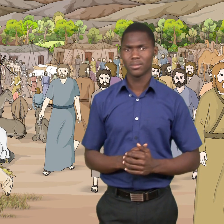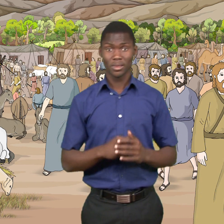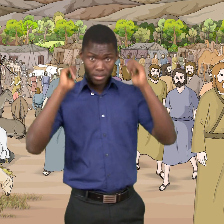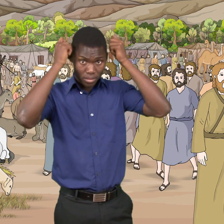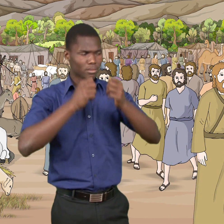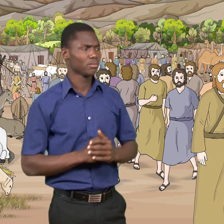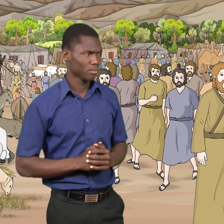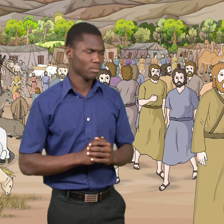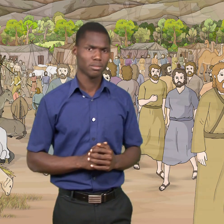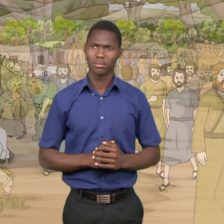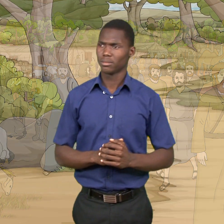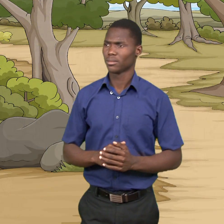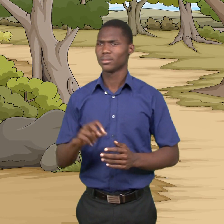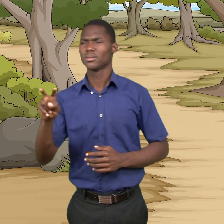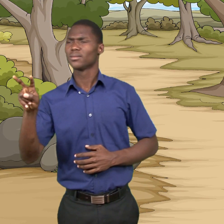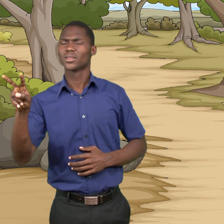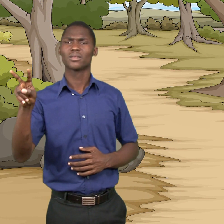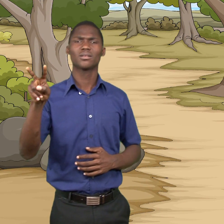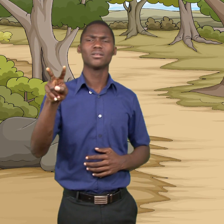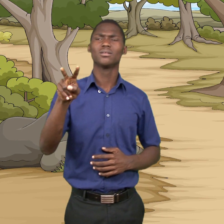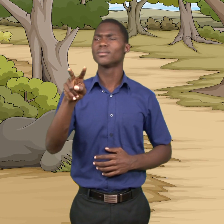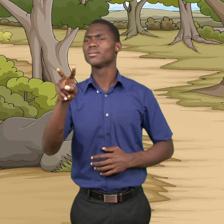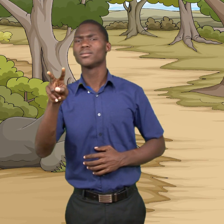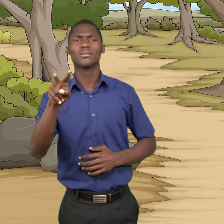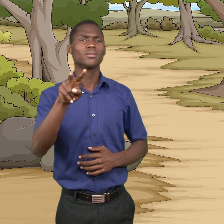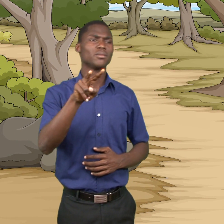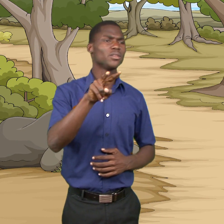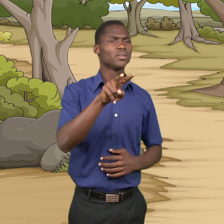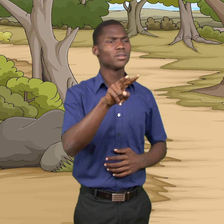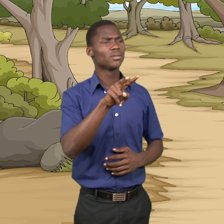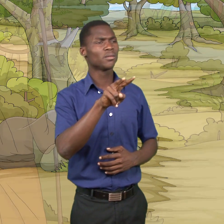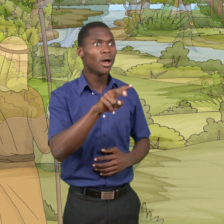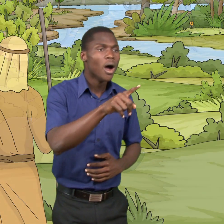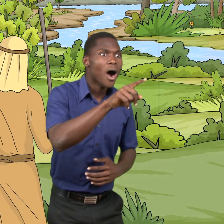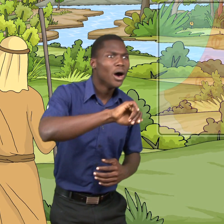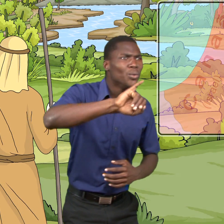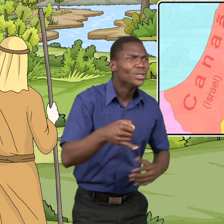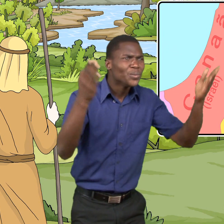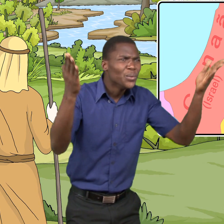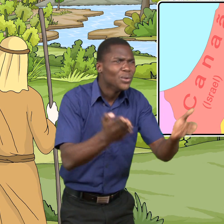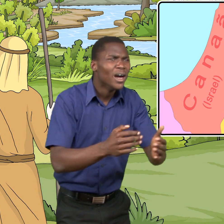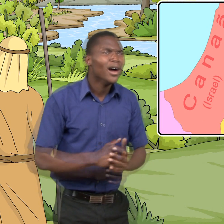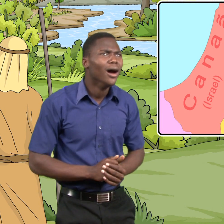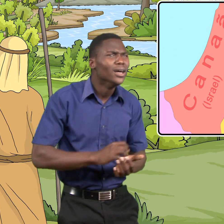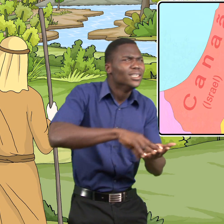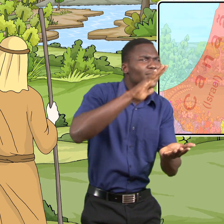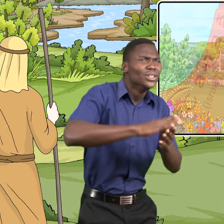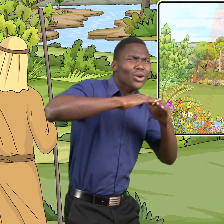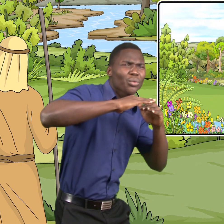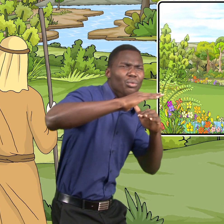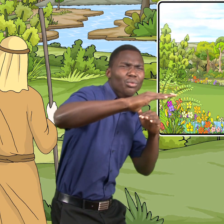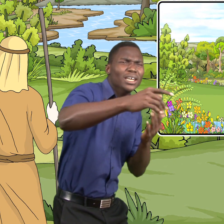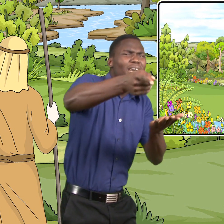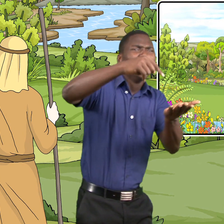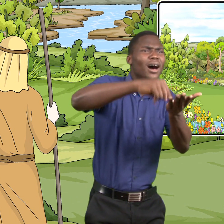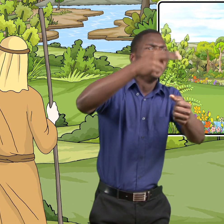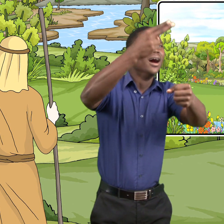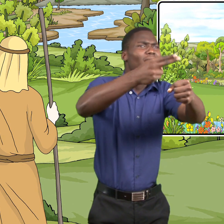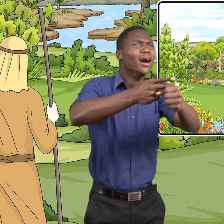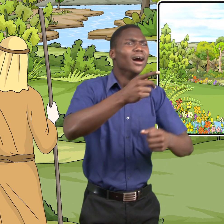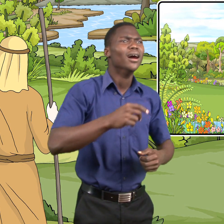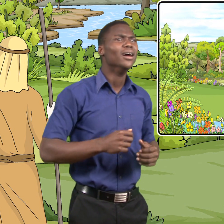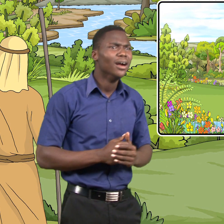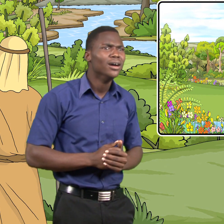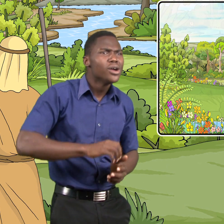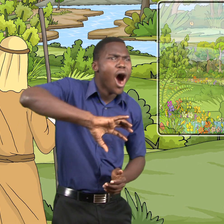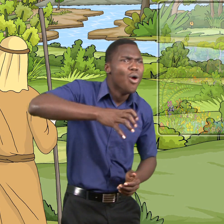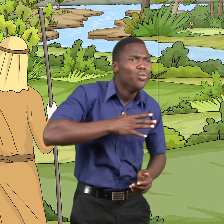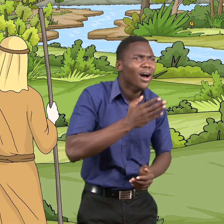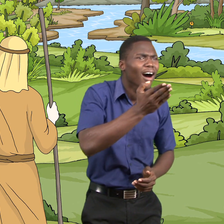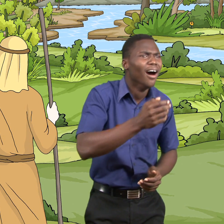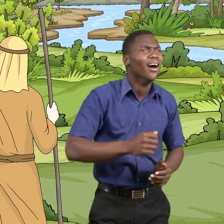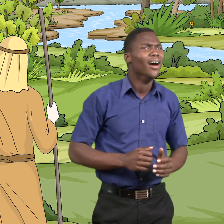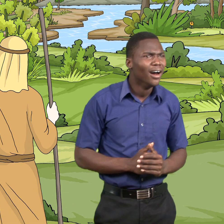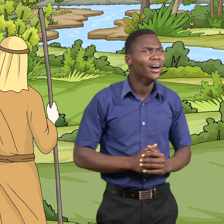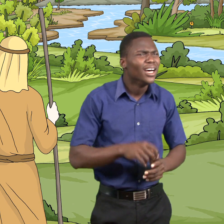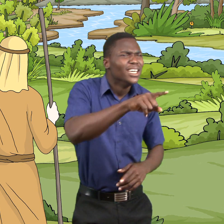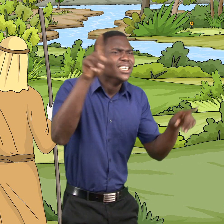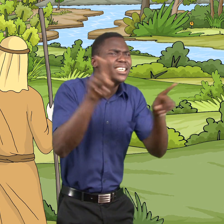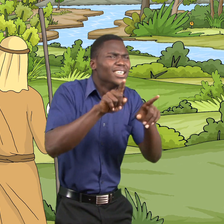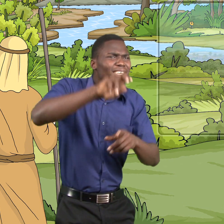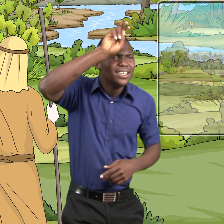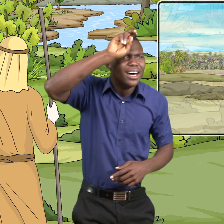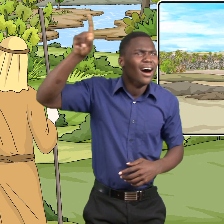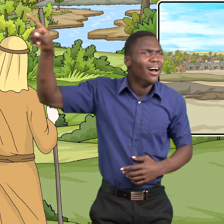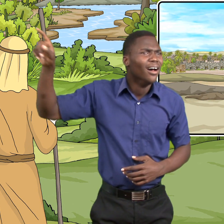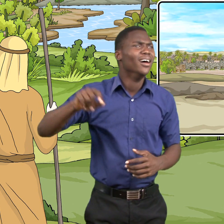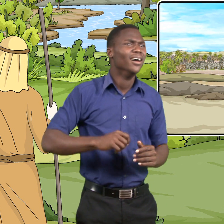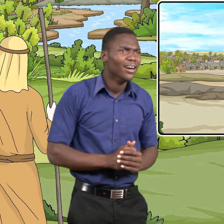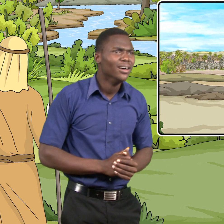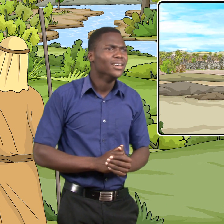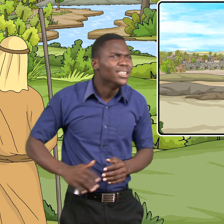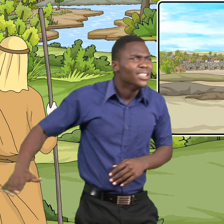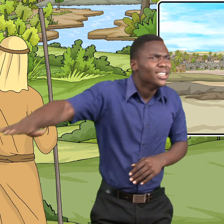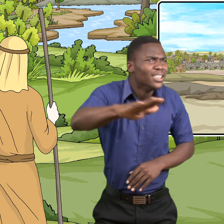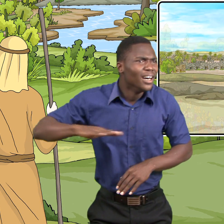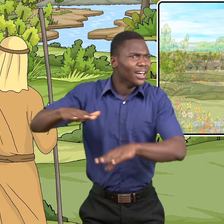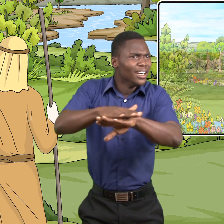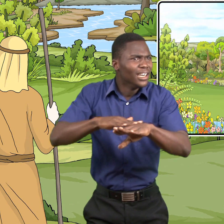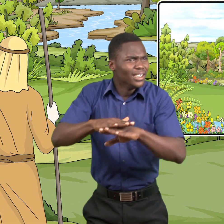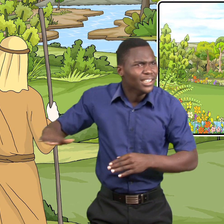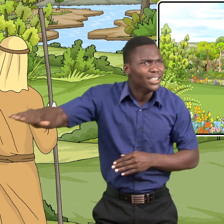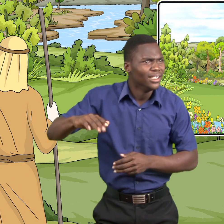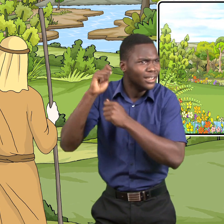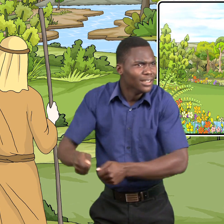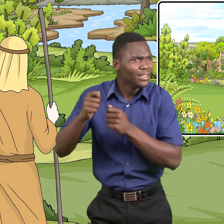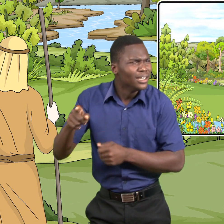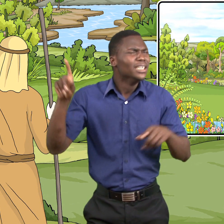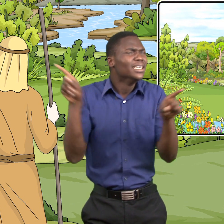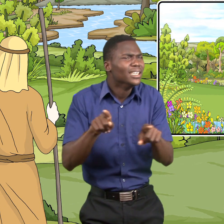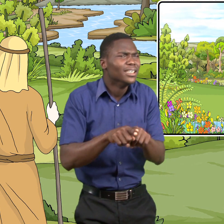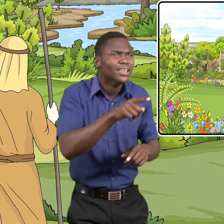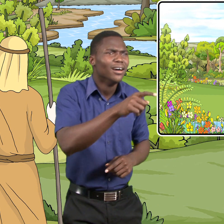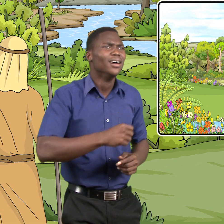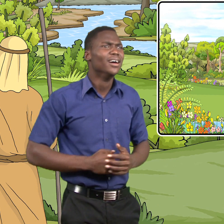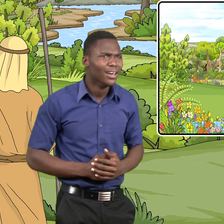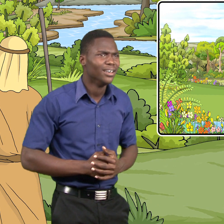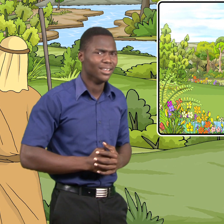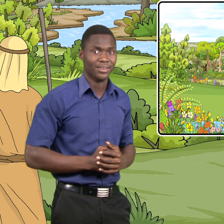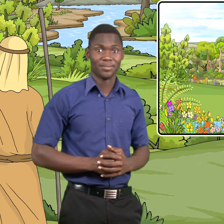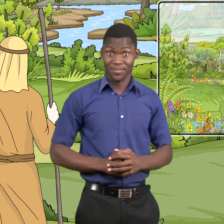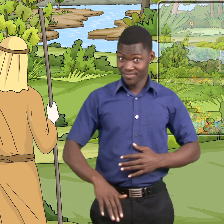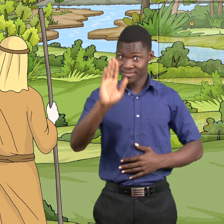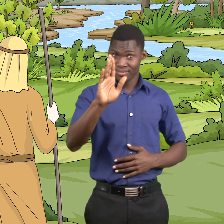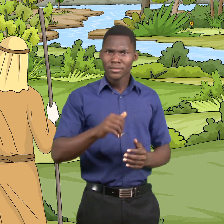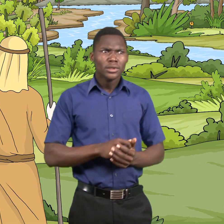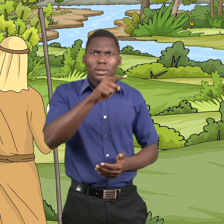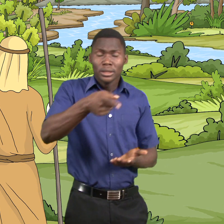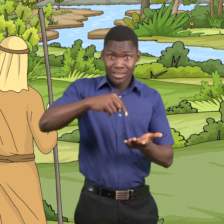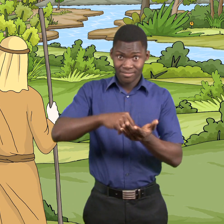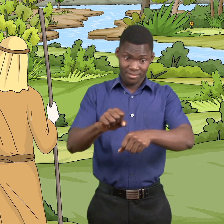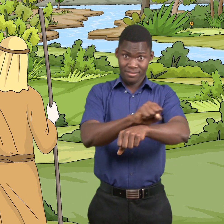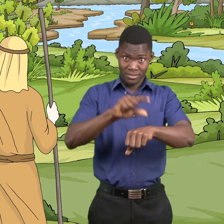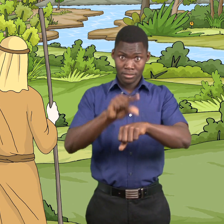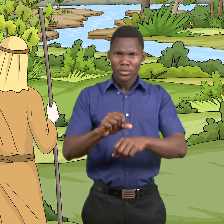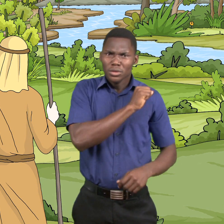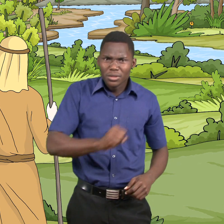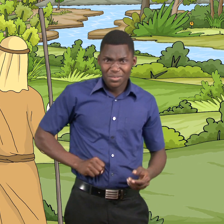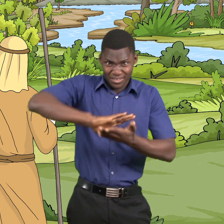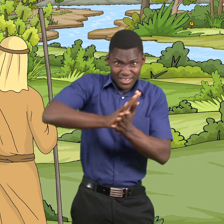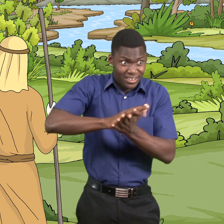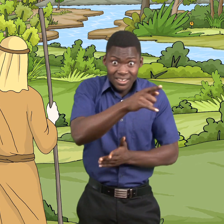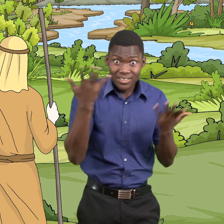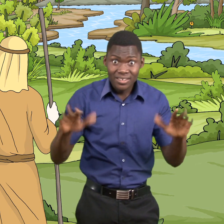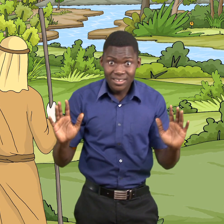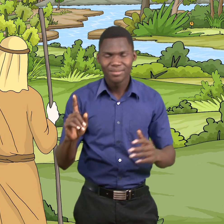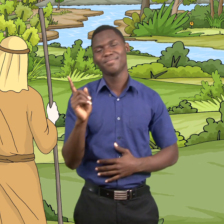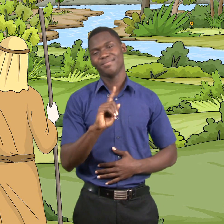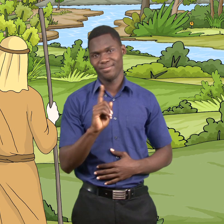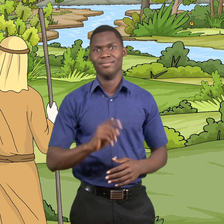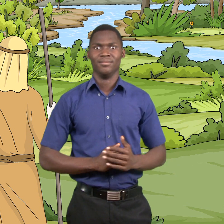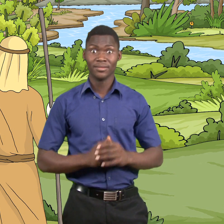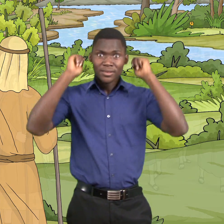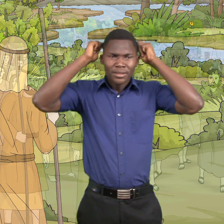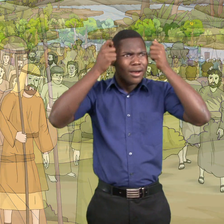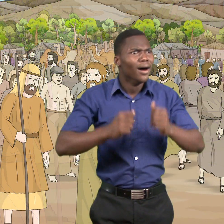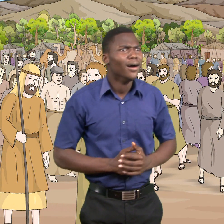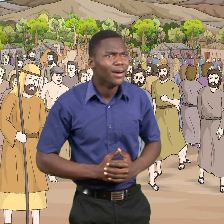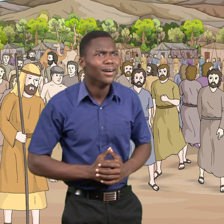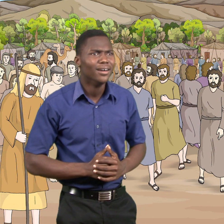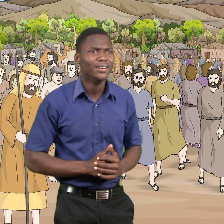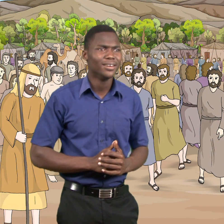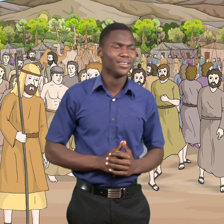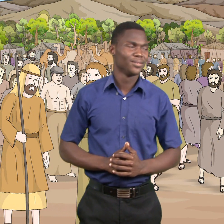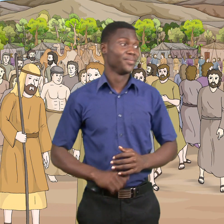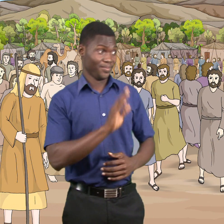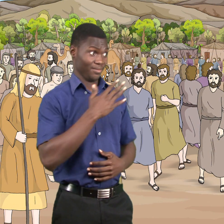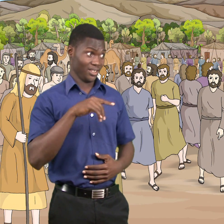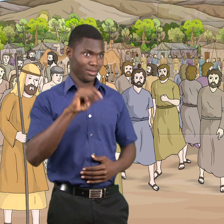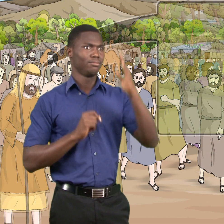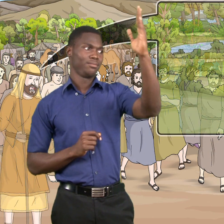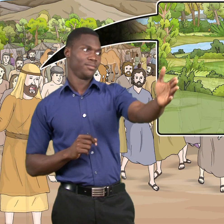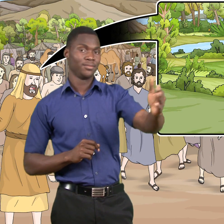And Lot looked out and saw that the whole plain of the Jordan, all the way to Zoar, was well watered like the garden of the LORD, like the land of Egypt.